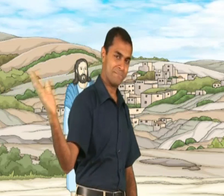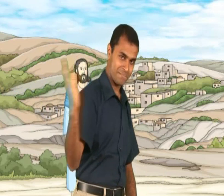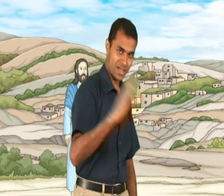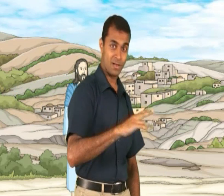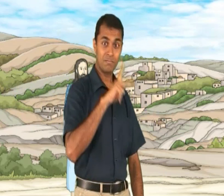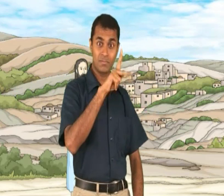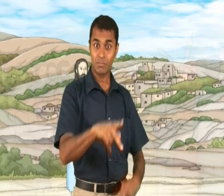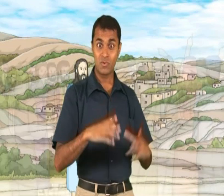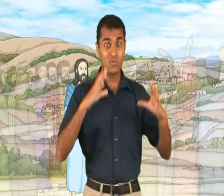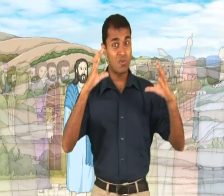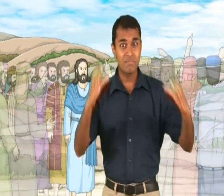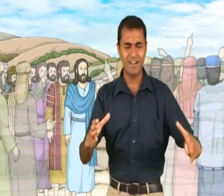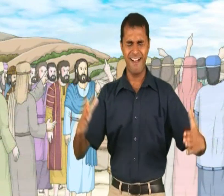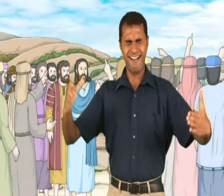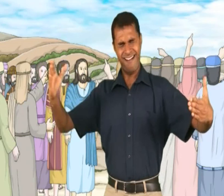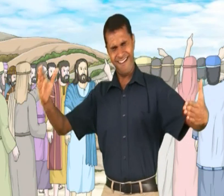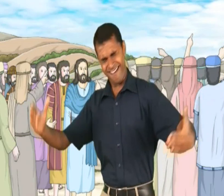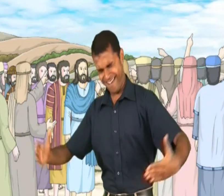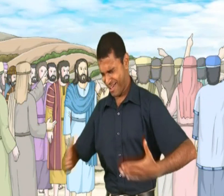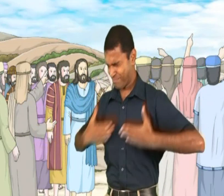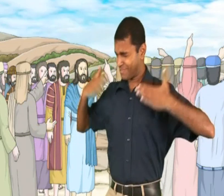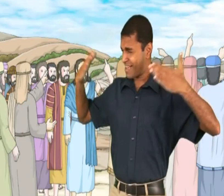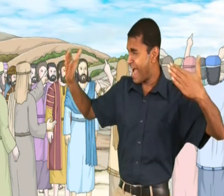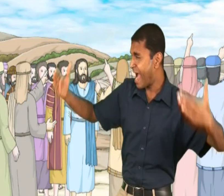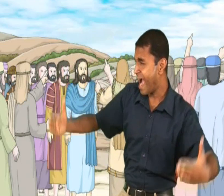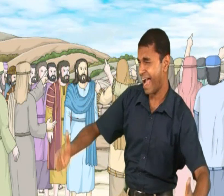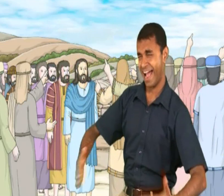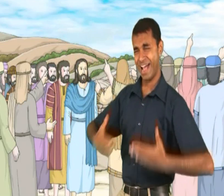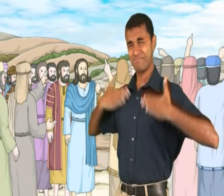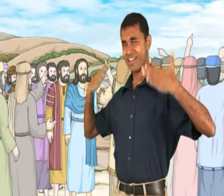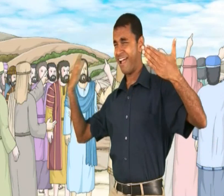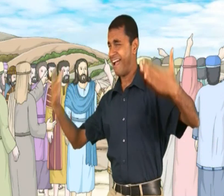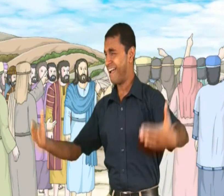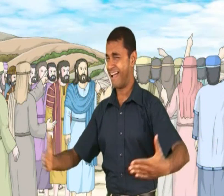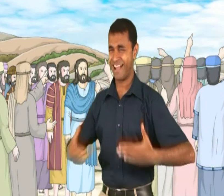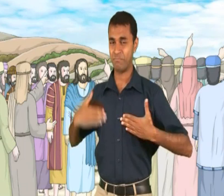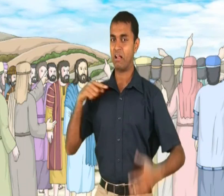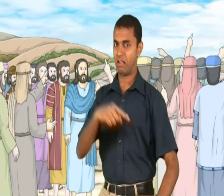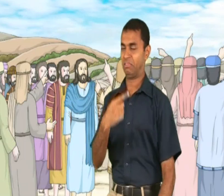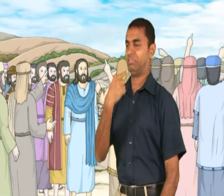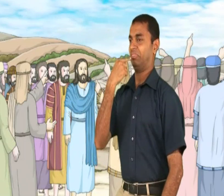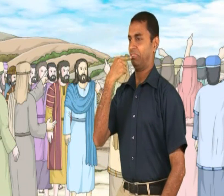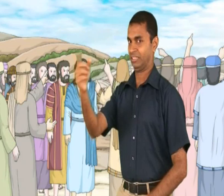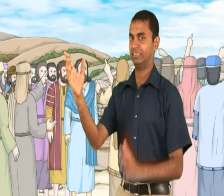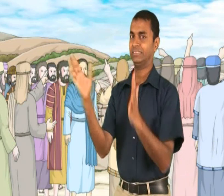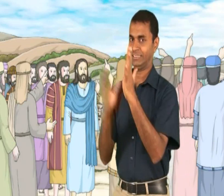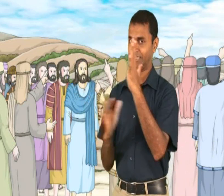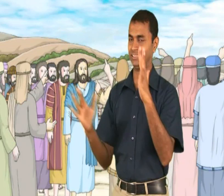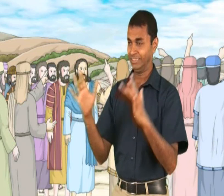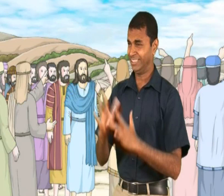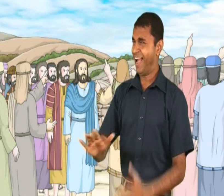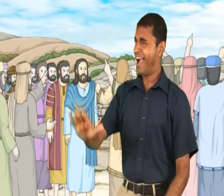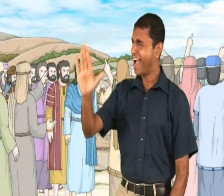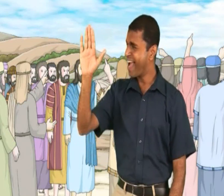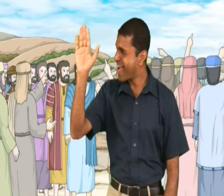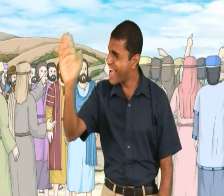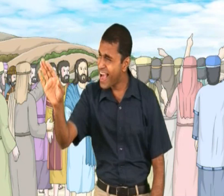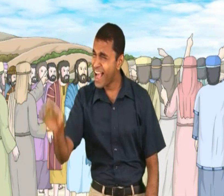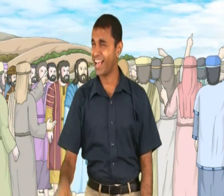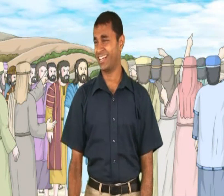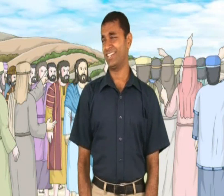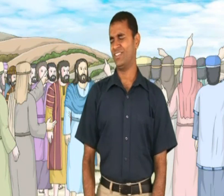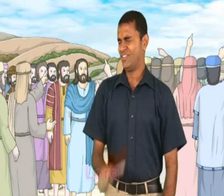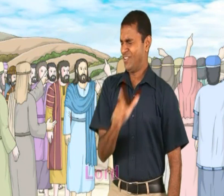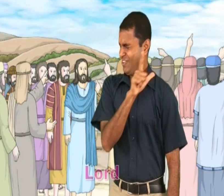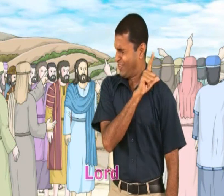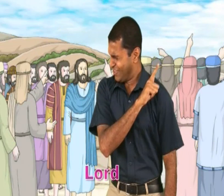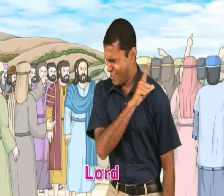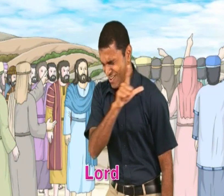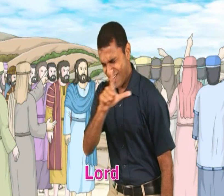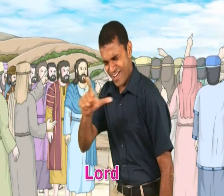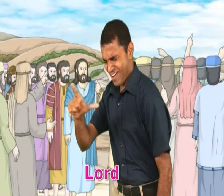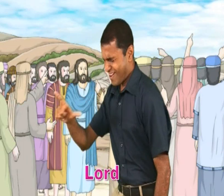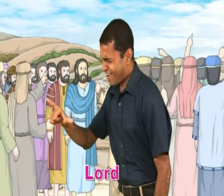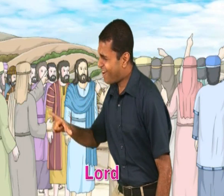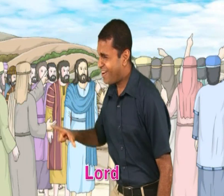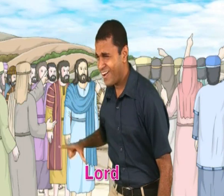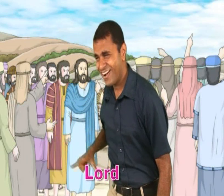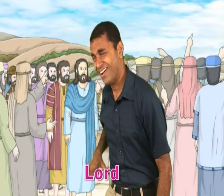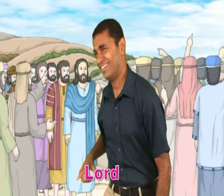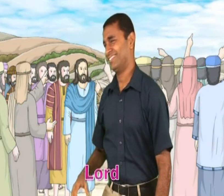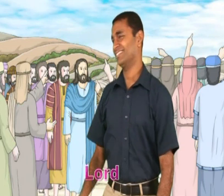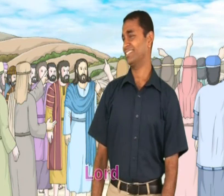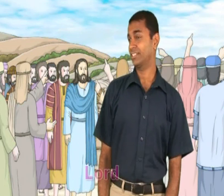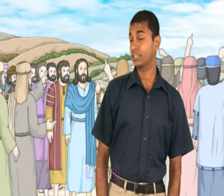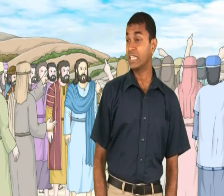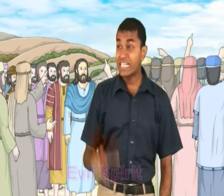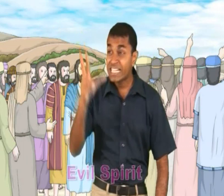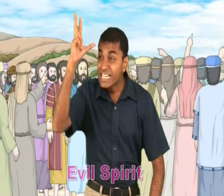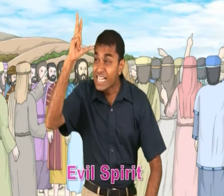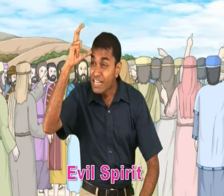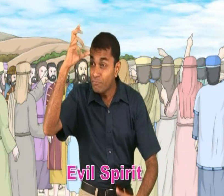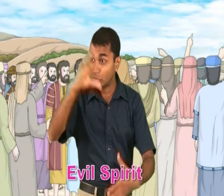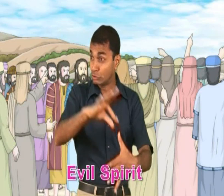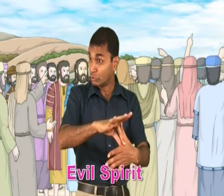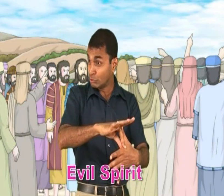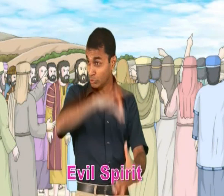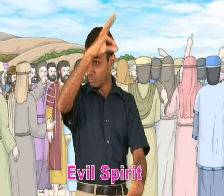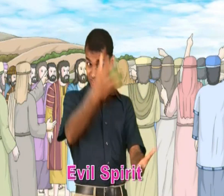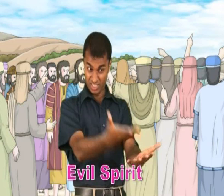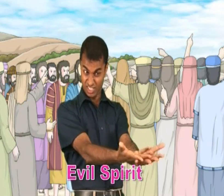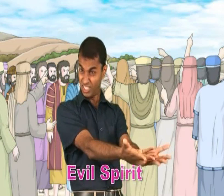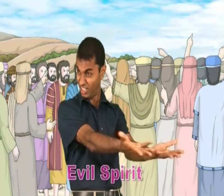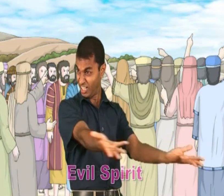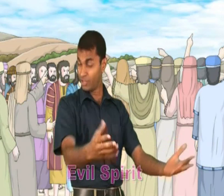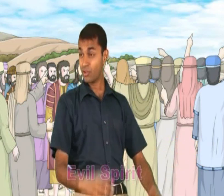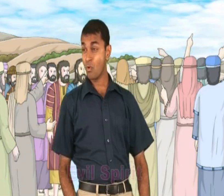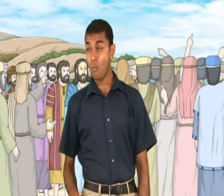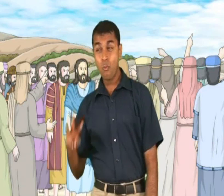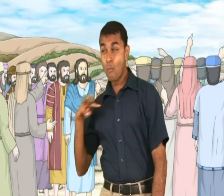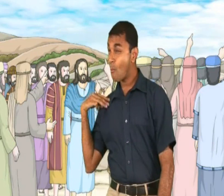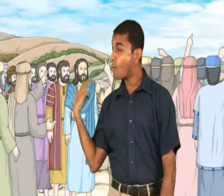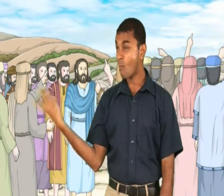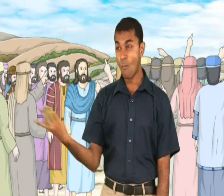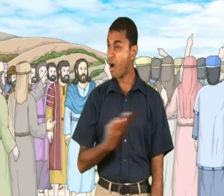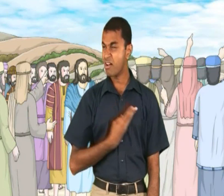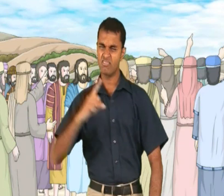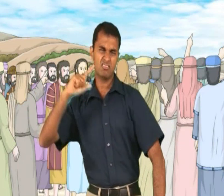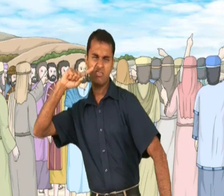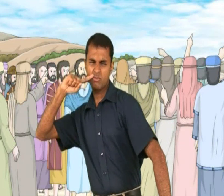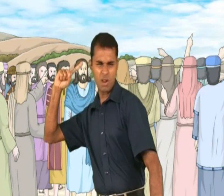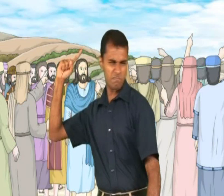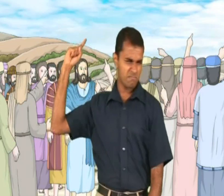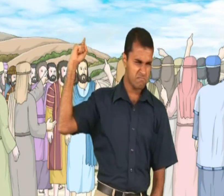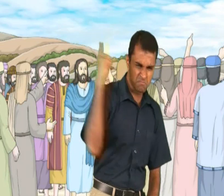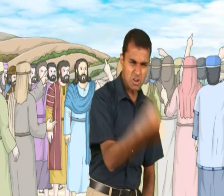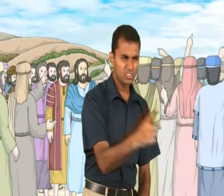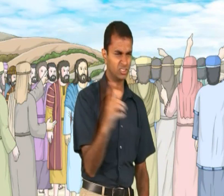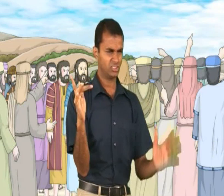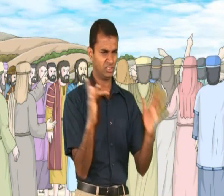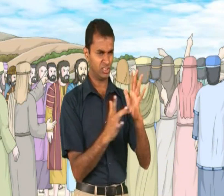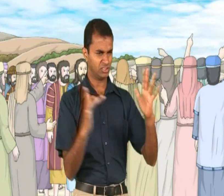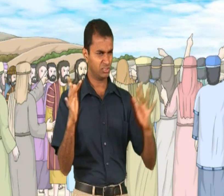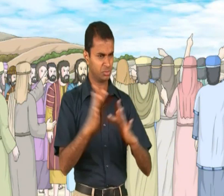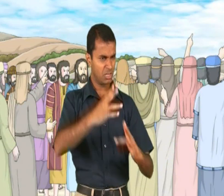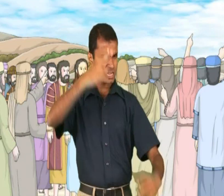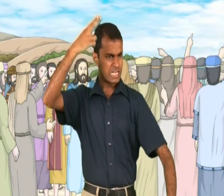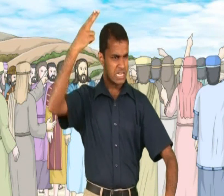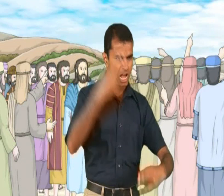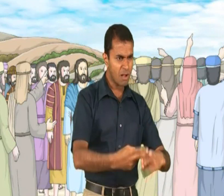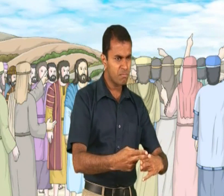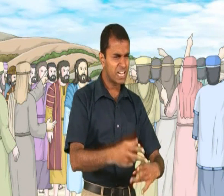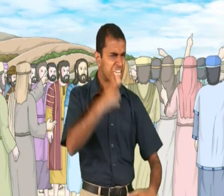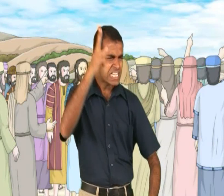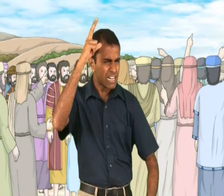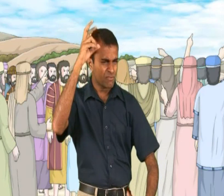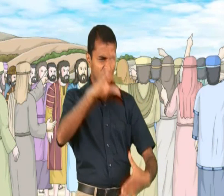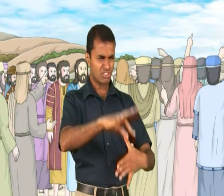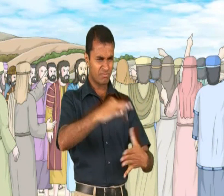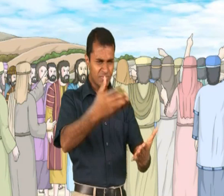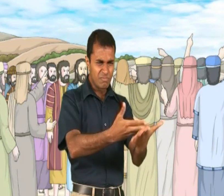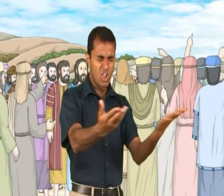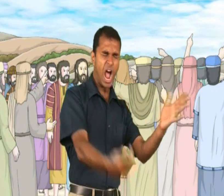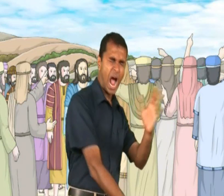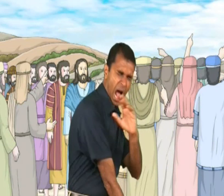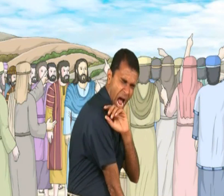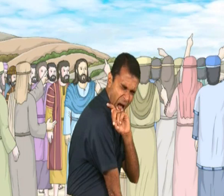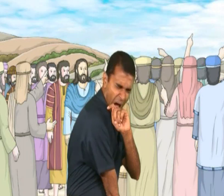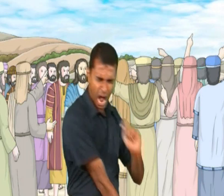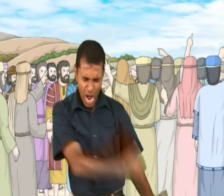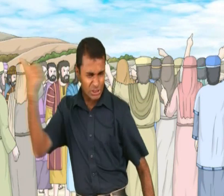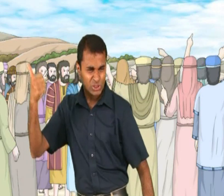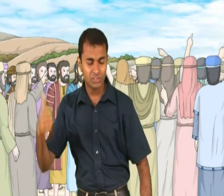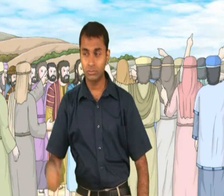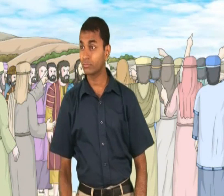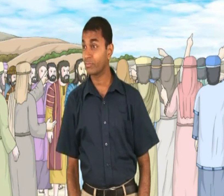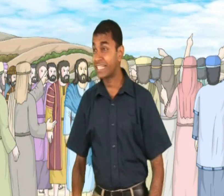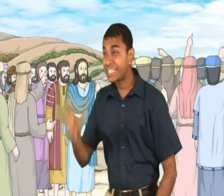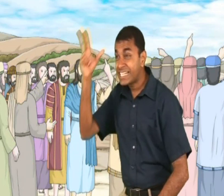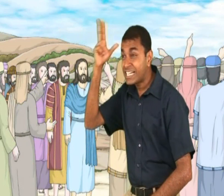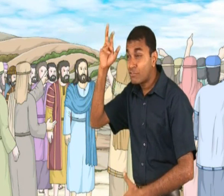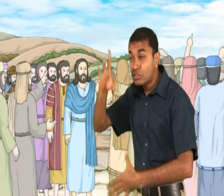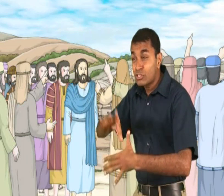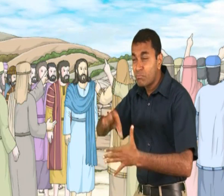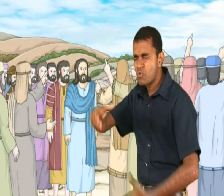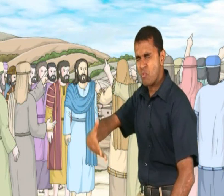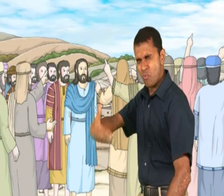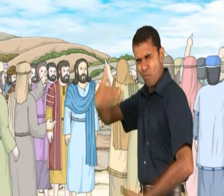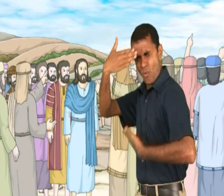The seventy-two returned with joy and said, “Lord, even the demons submit to us in Your name.”